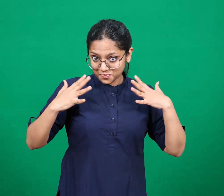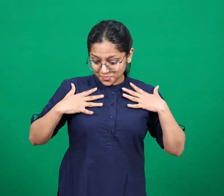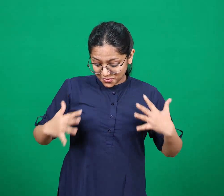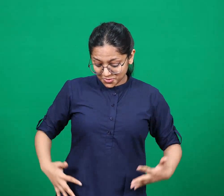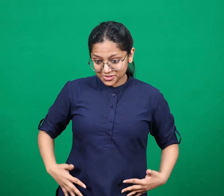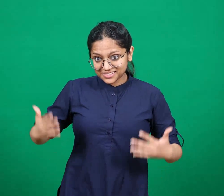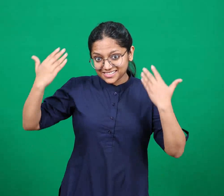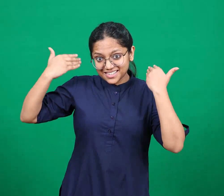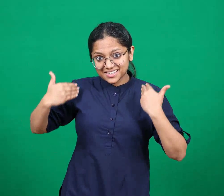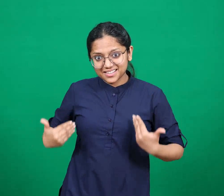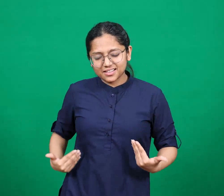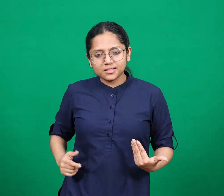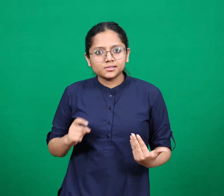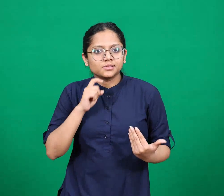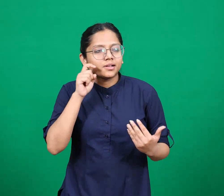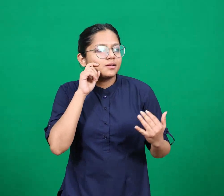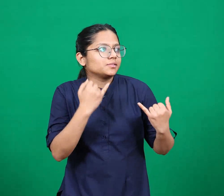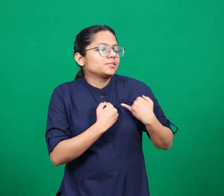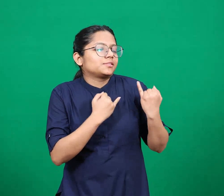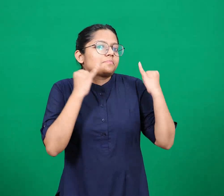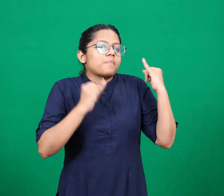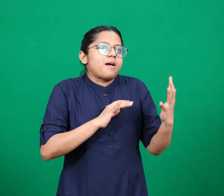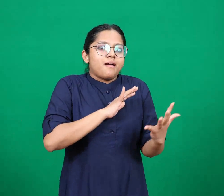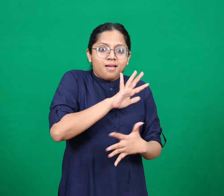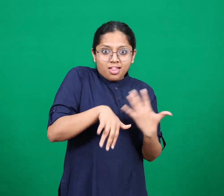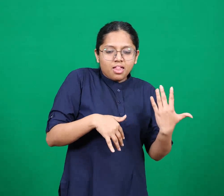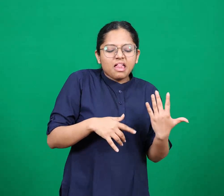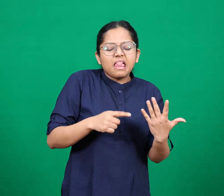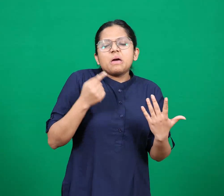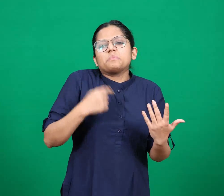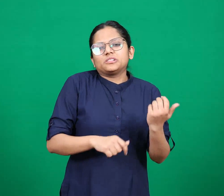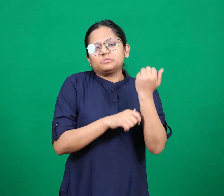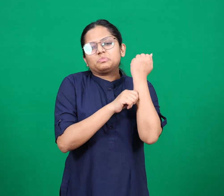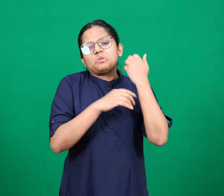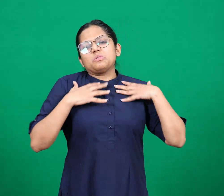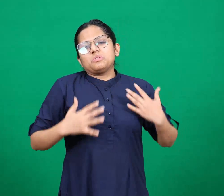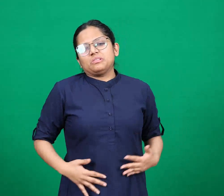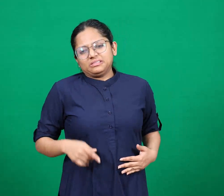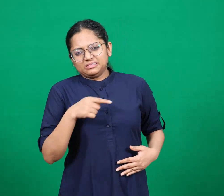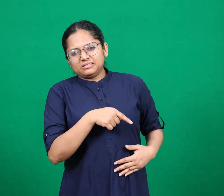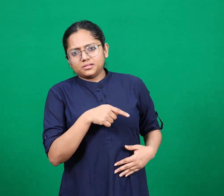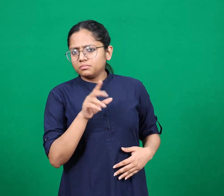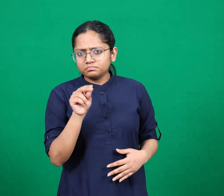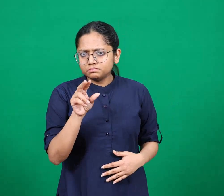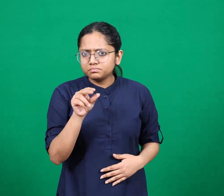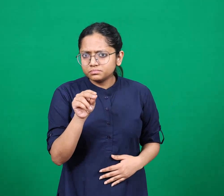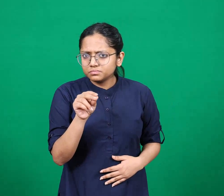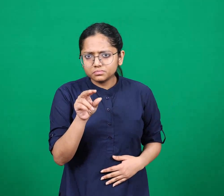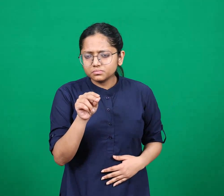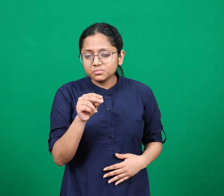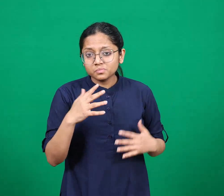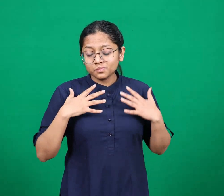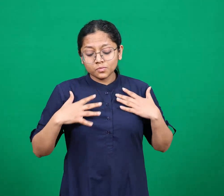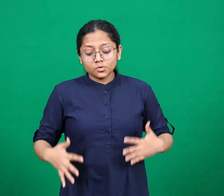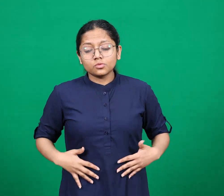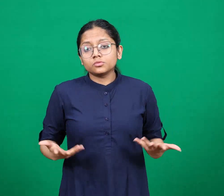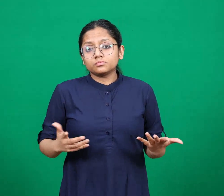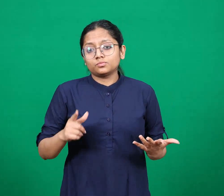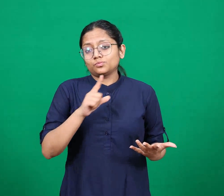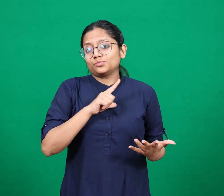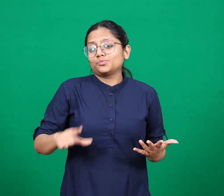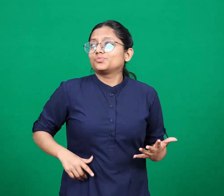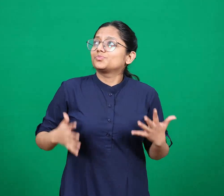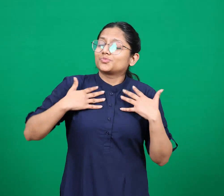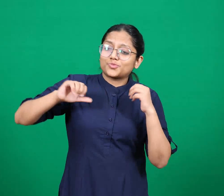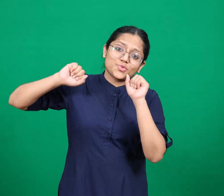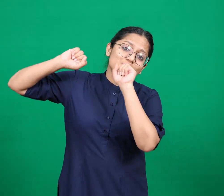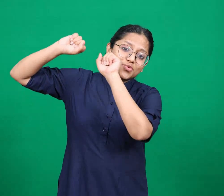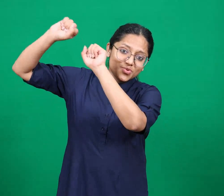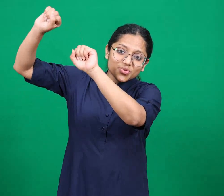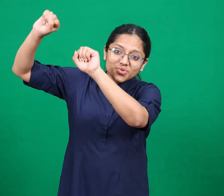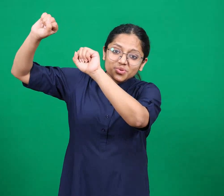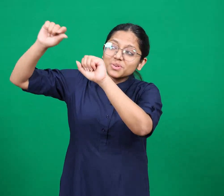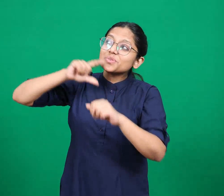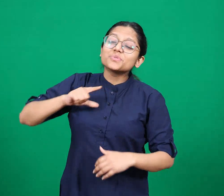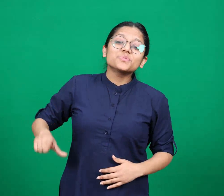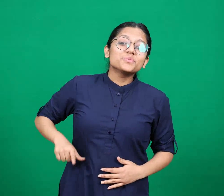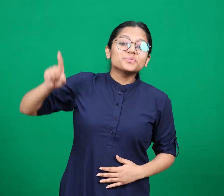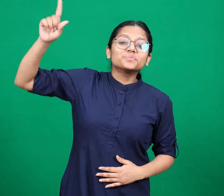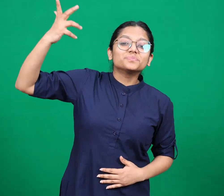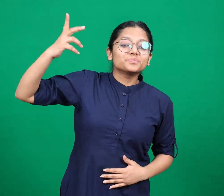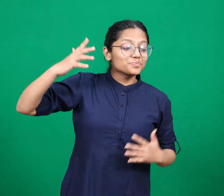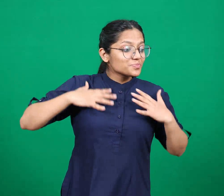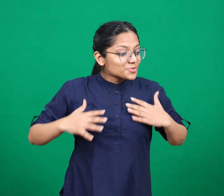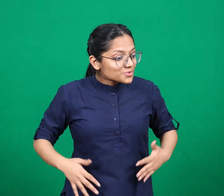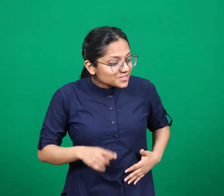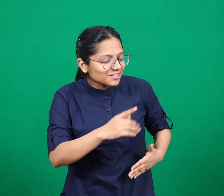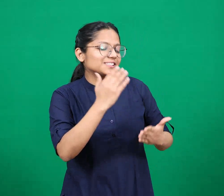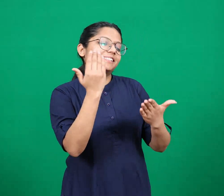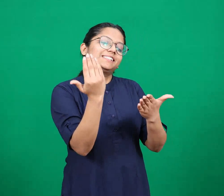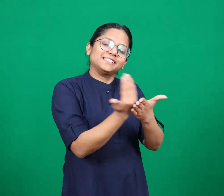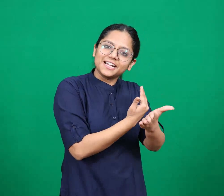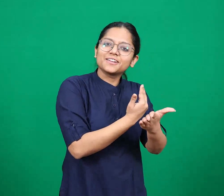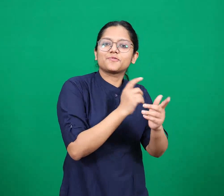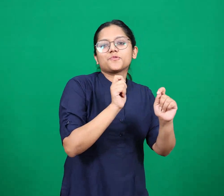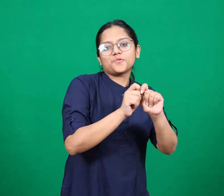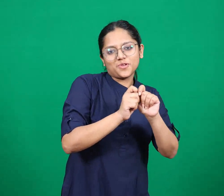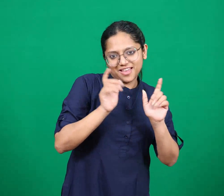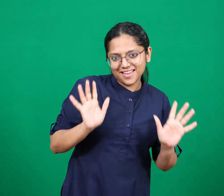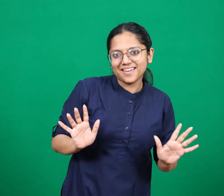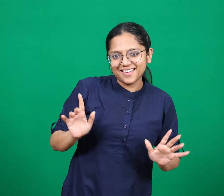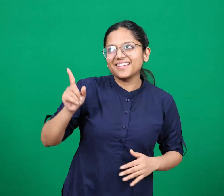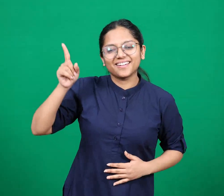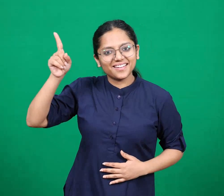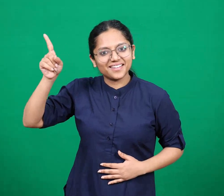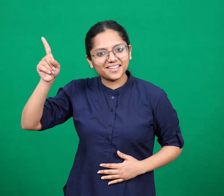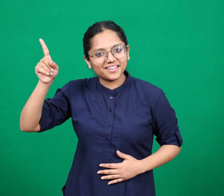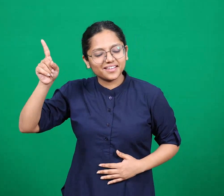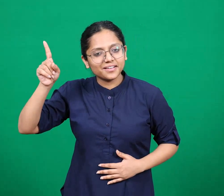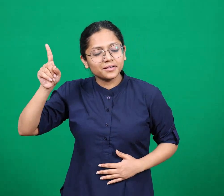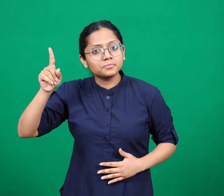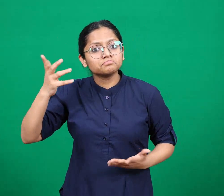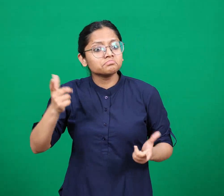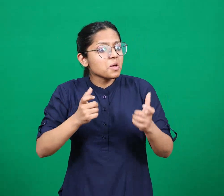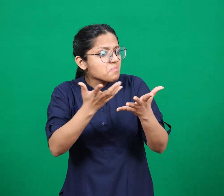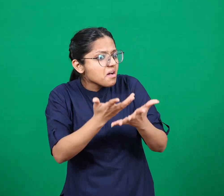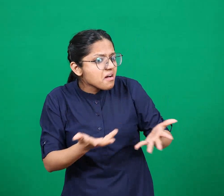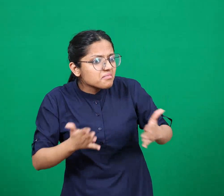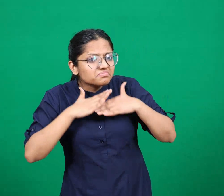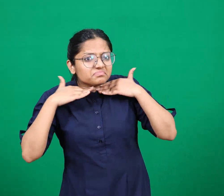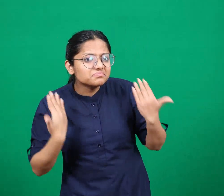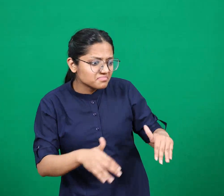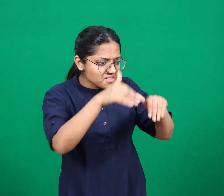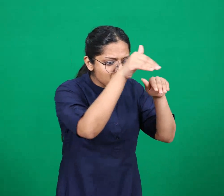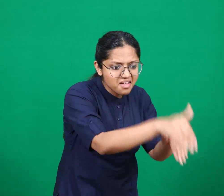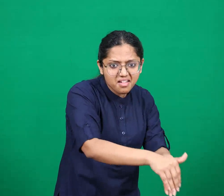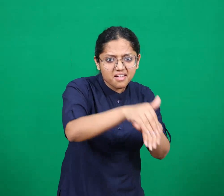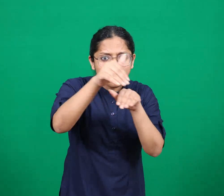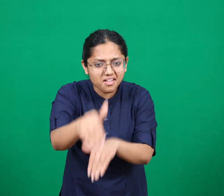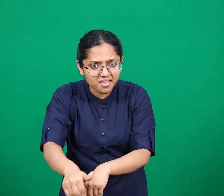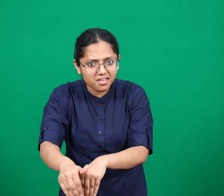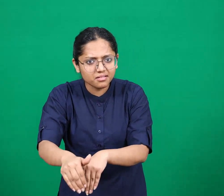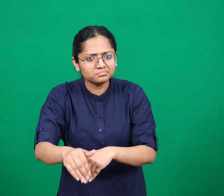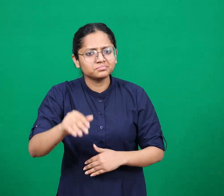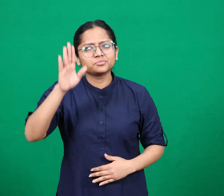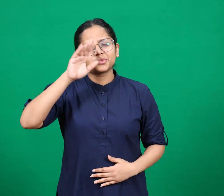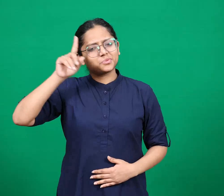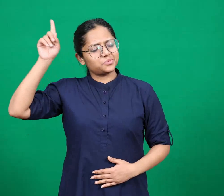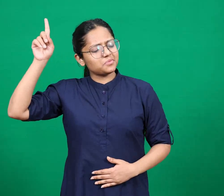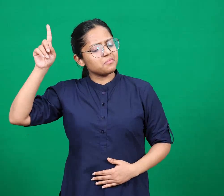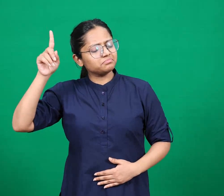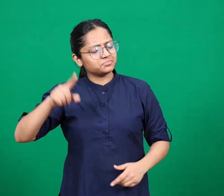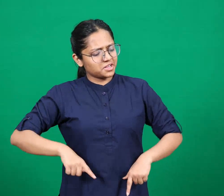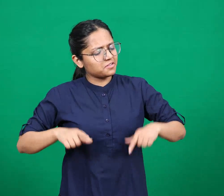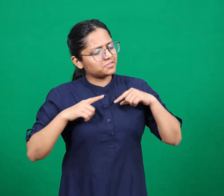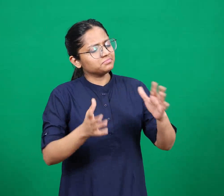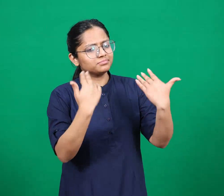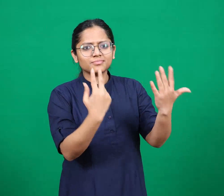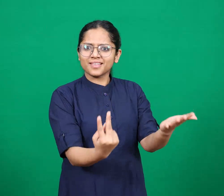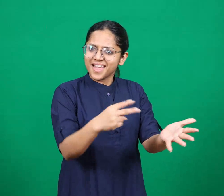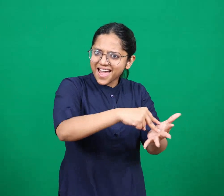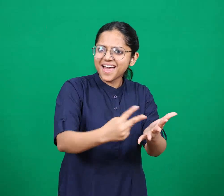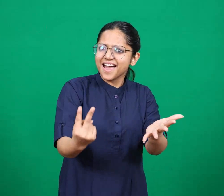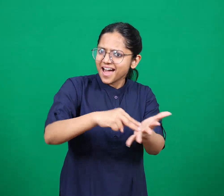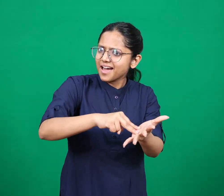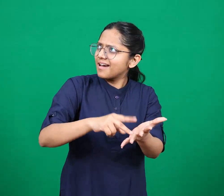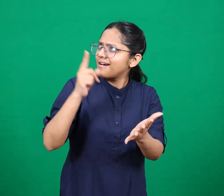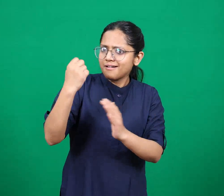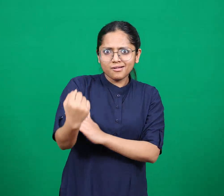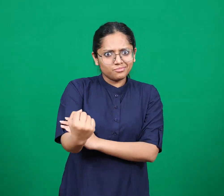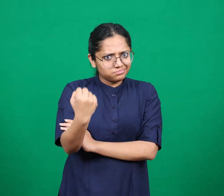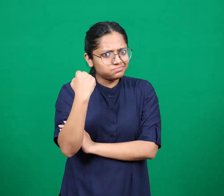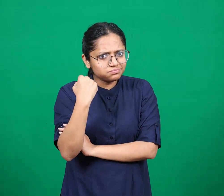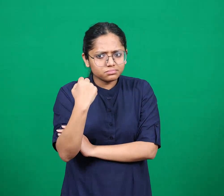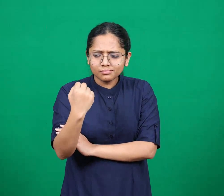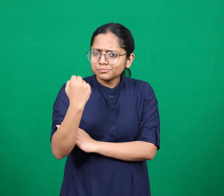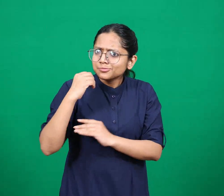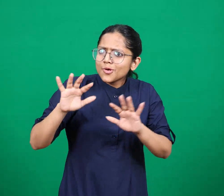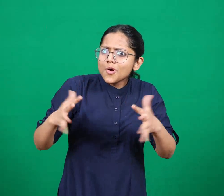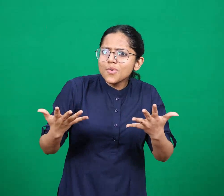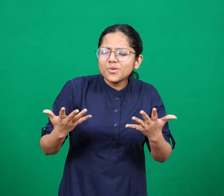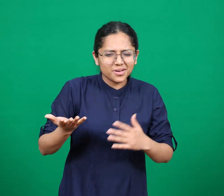The body is not intended for sexual immorality, but for the Lord, and the Lord for the body.